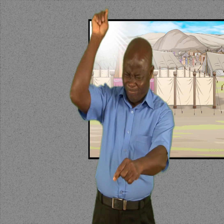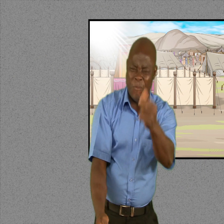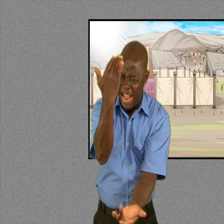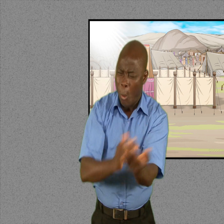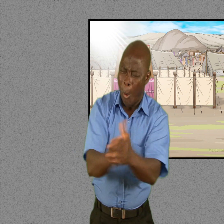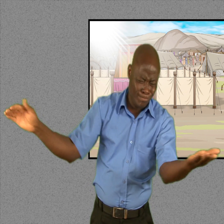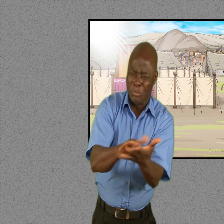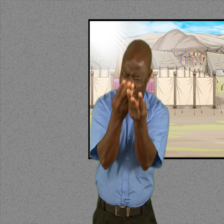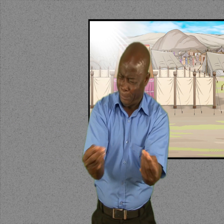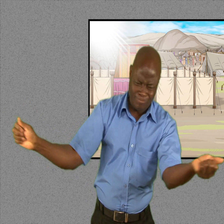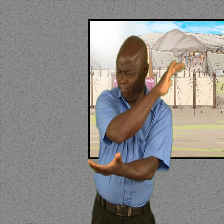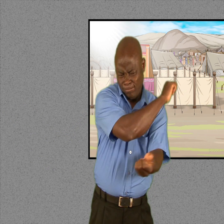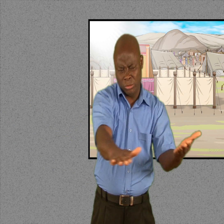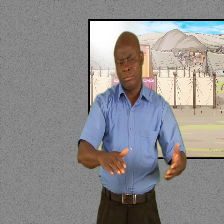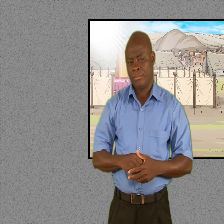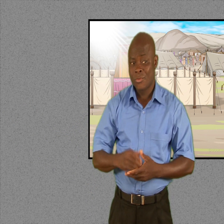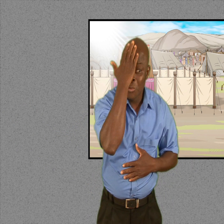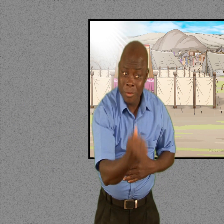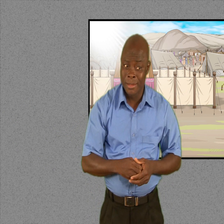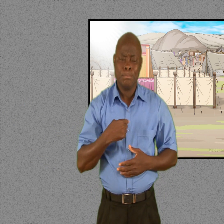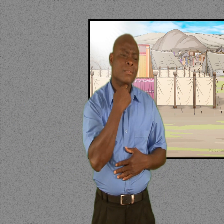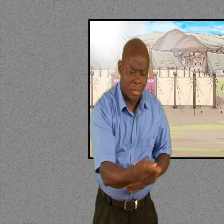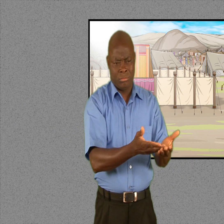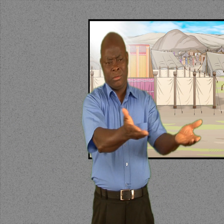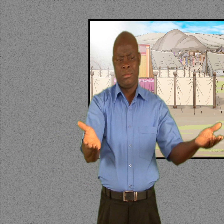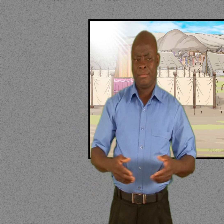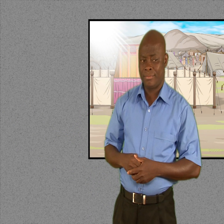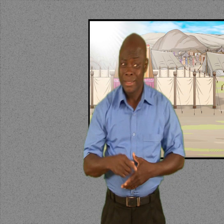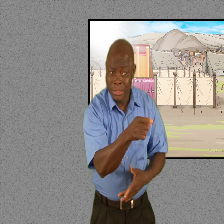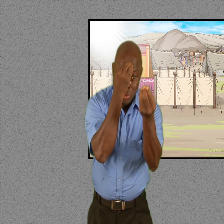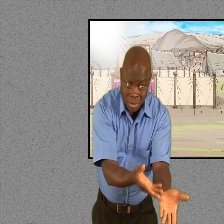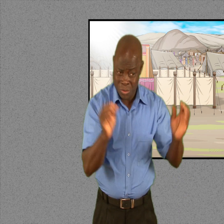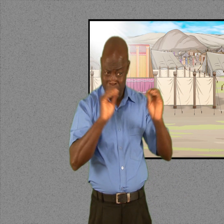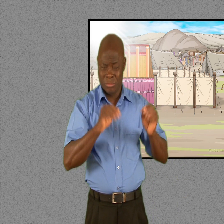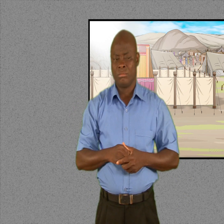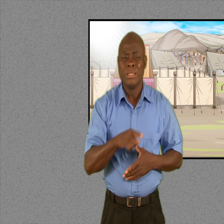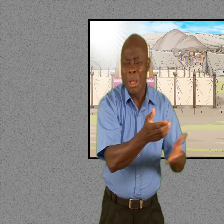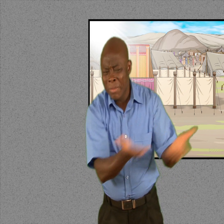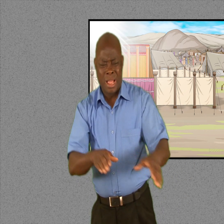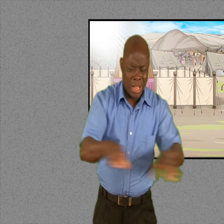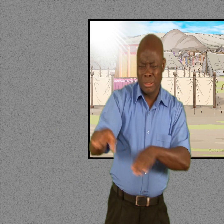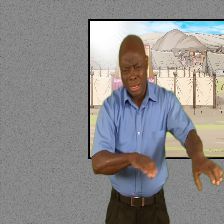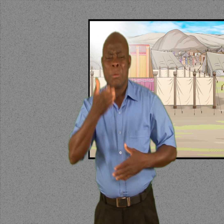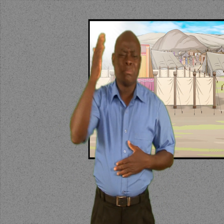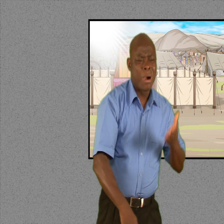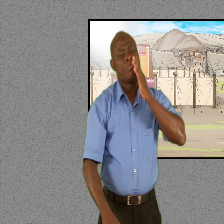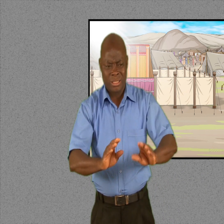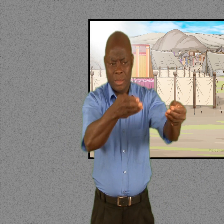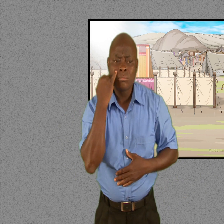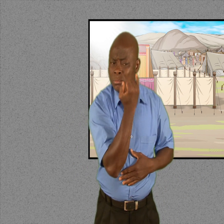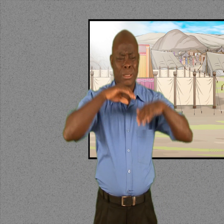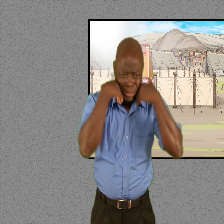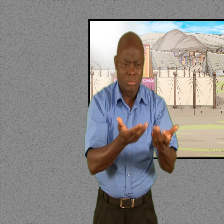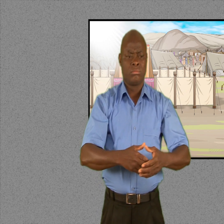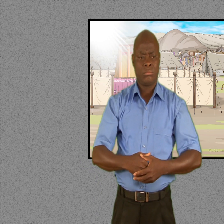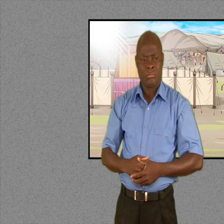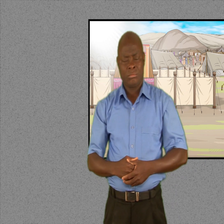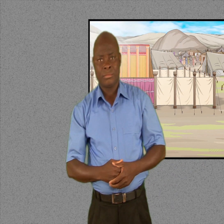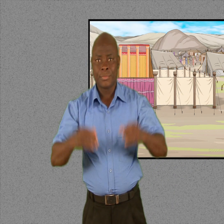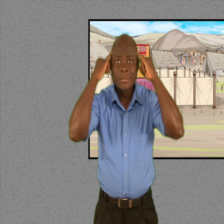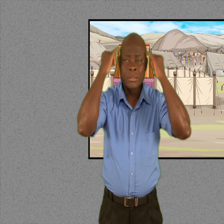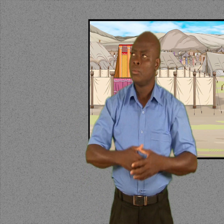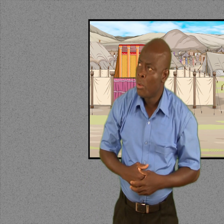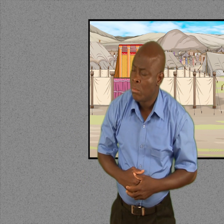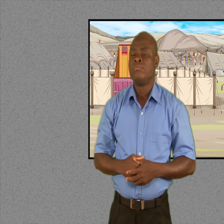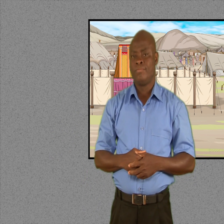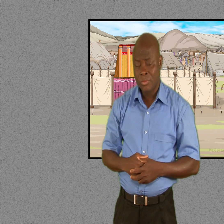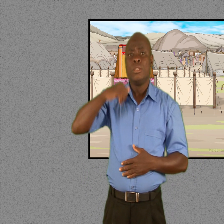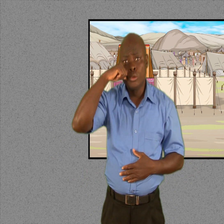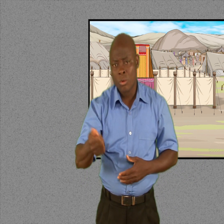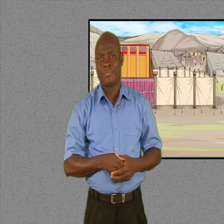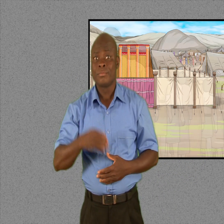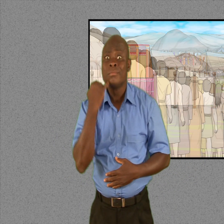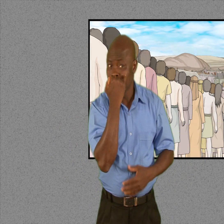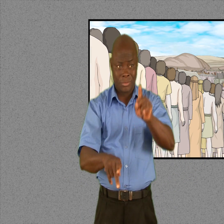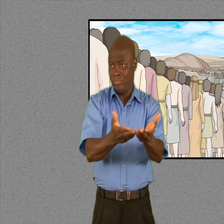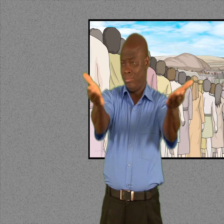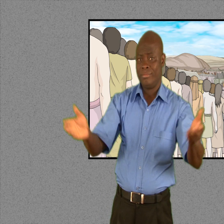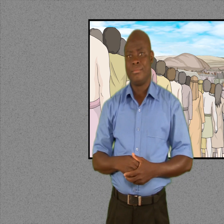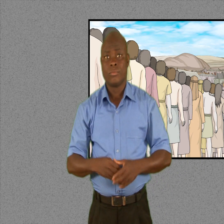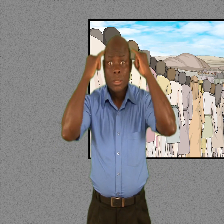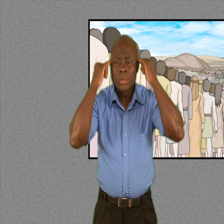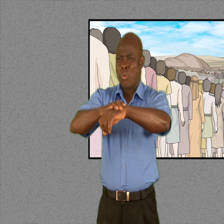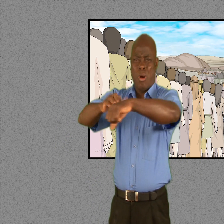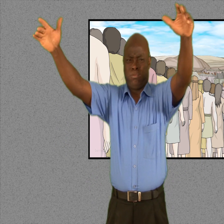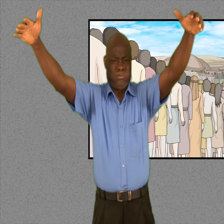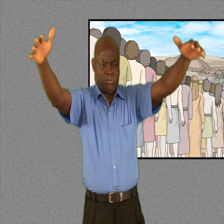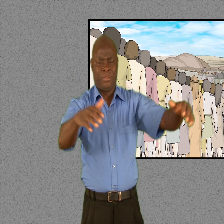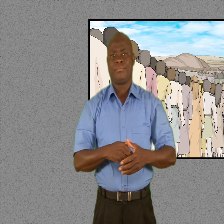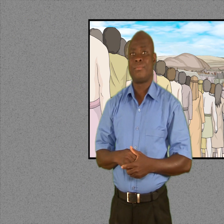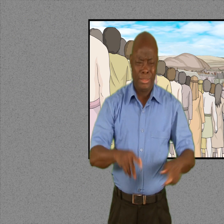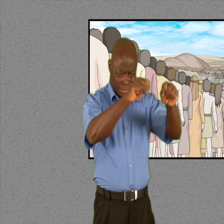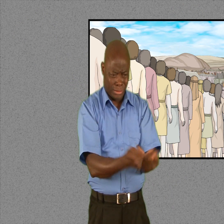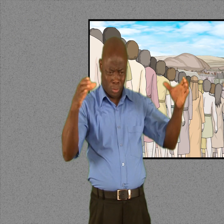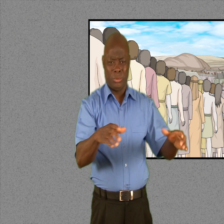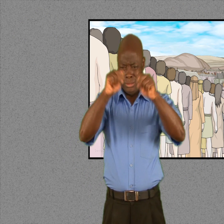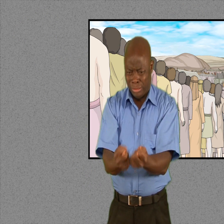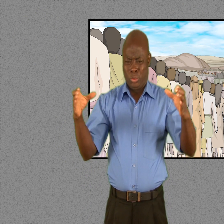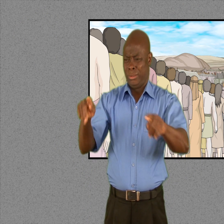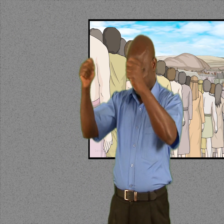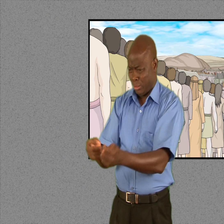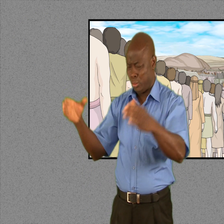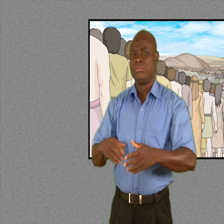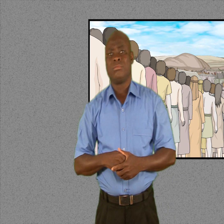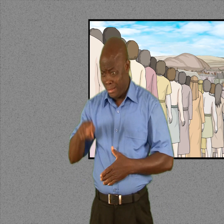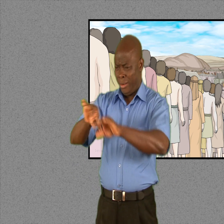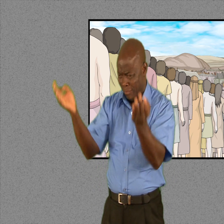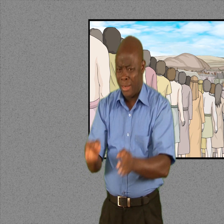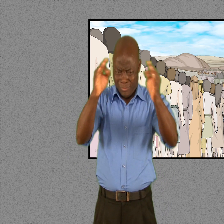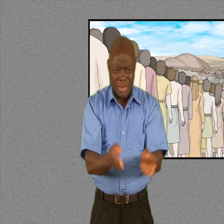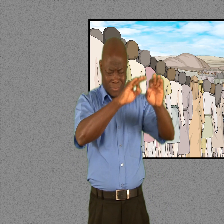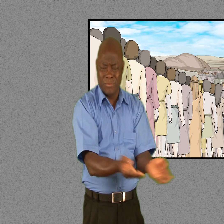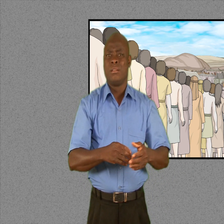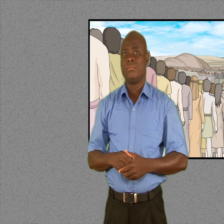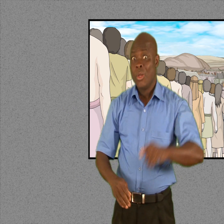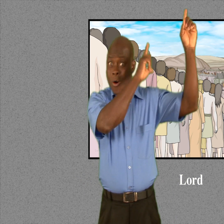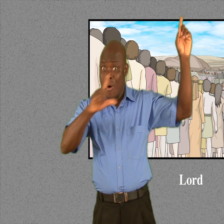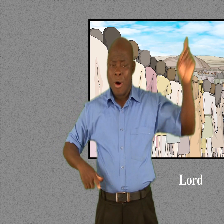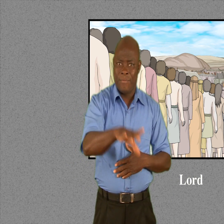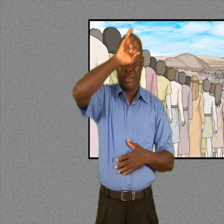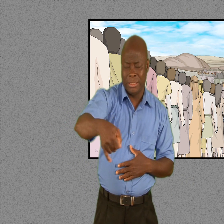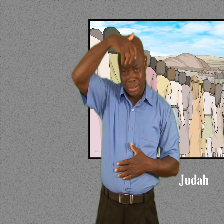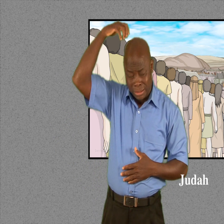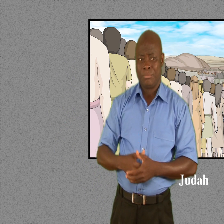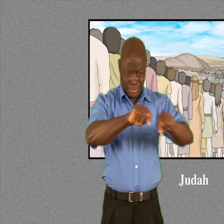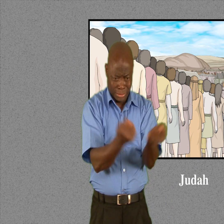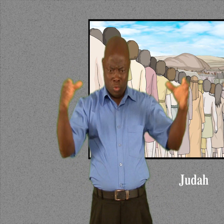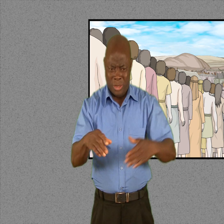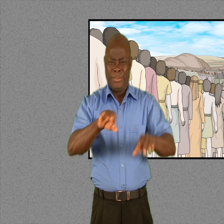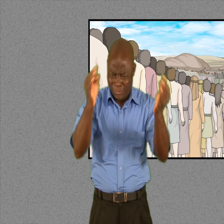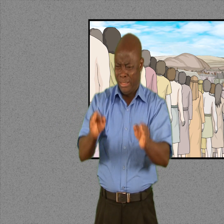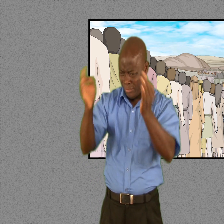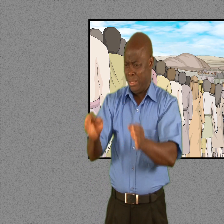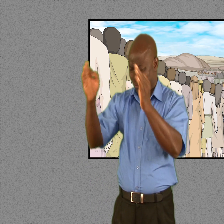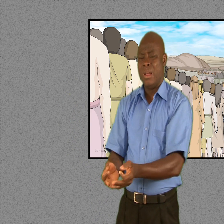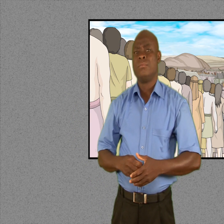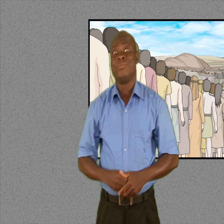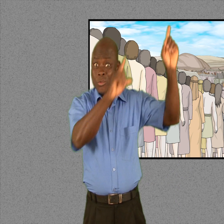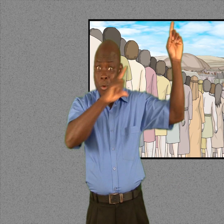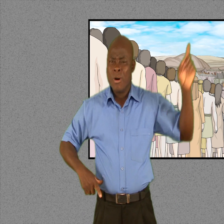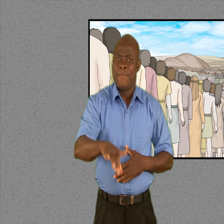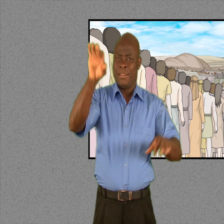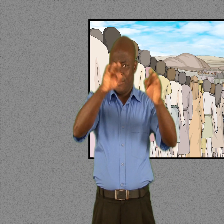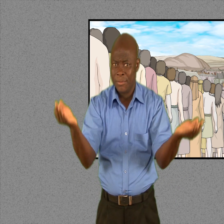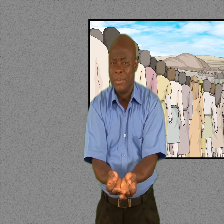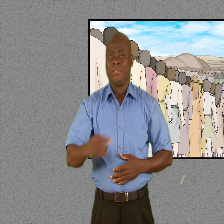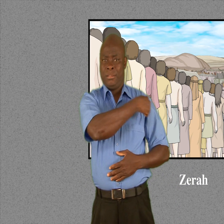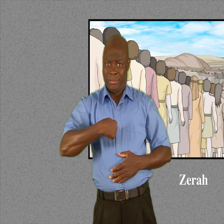The one who is caught with the things devoted to destruction must be burned, along with all that belongs to him, because he has transgressed the covenant of the LORD and committed an outrage in Israel.’” So Joshua arose early the next morning and had Israel come forward tribe by tribe, and the tribe of Judah was selected.